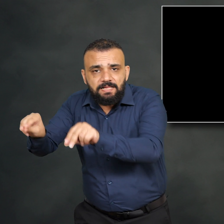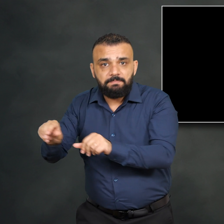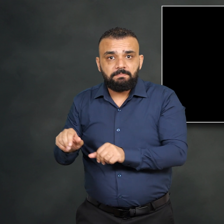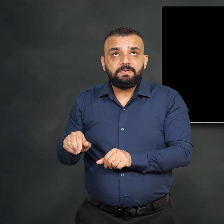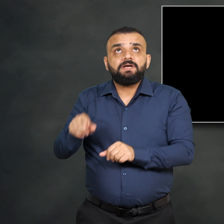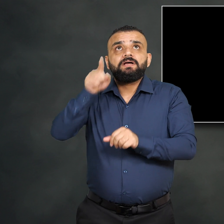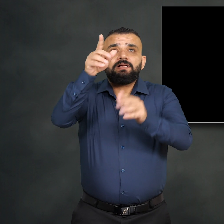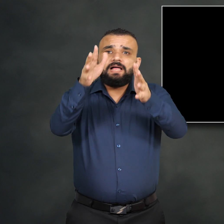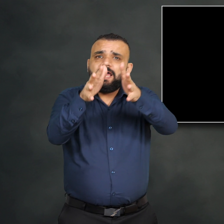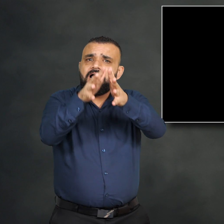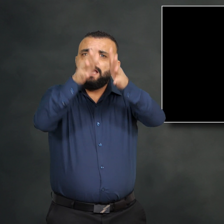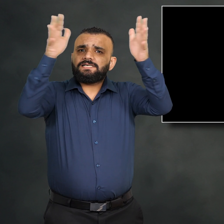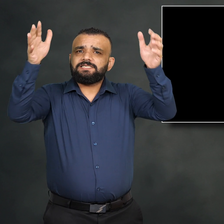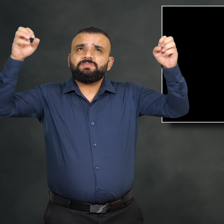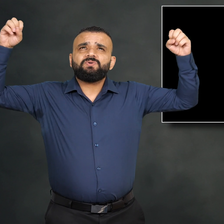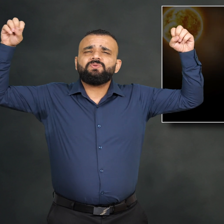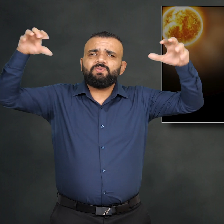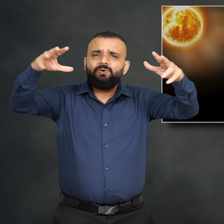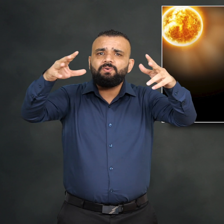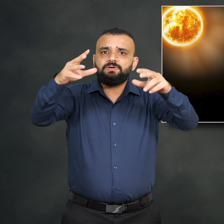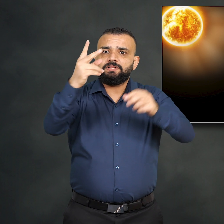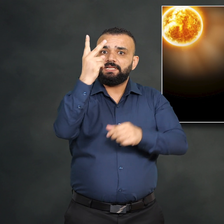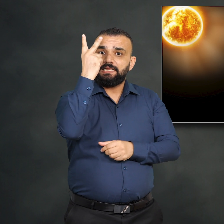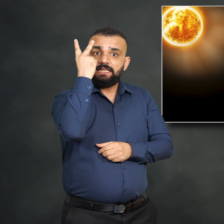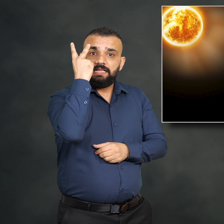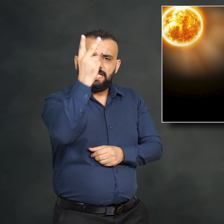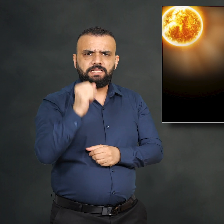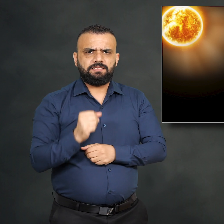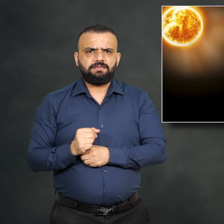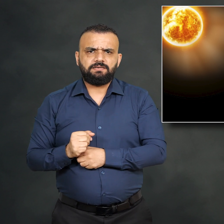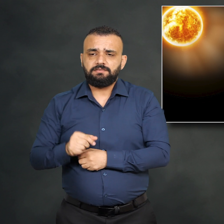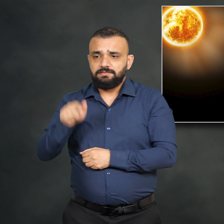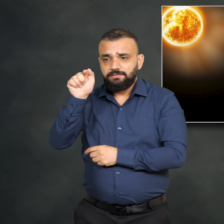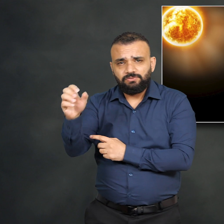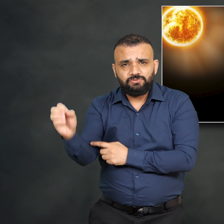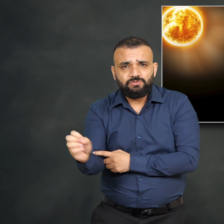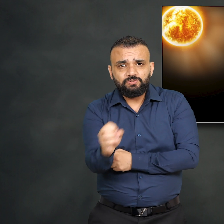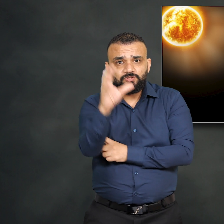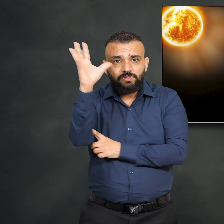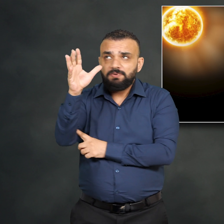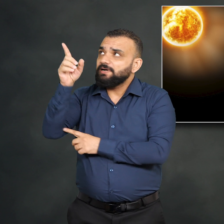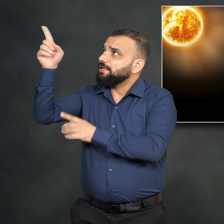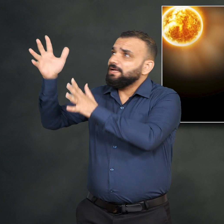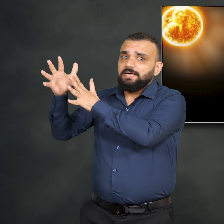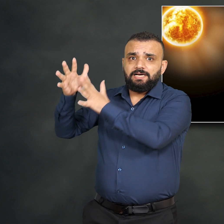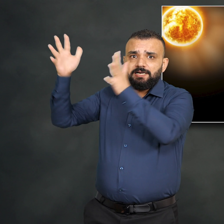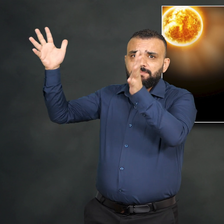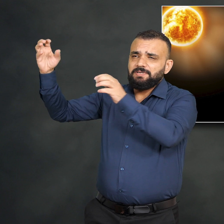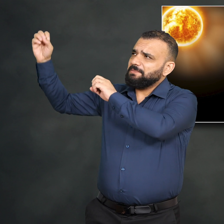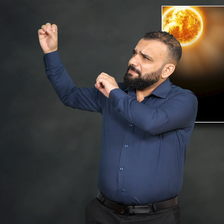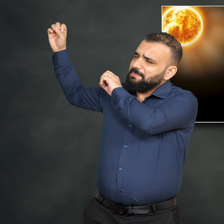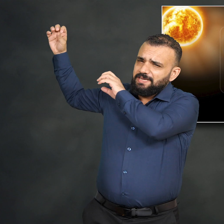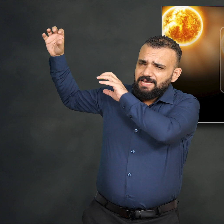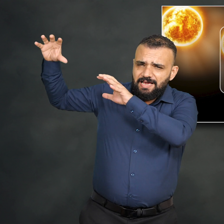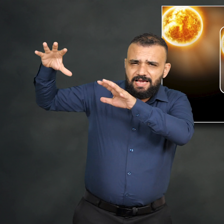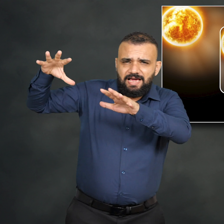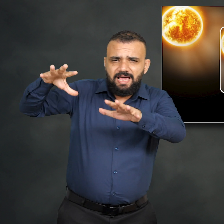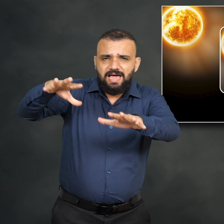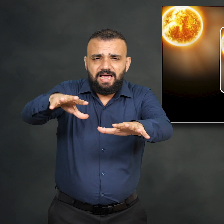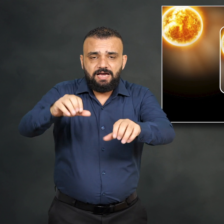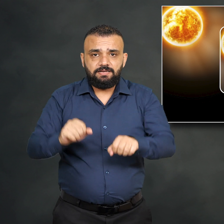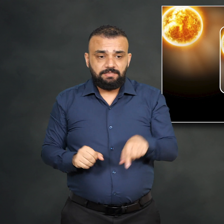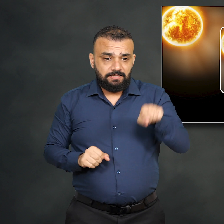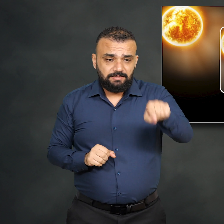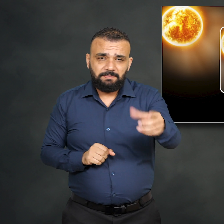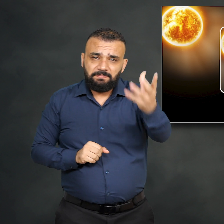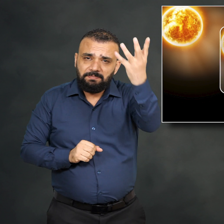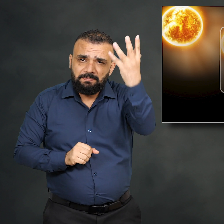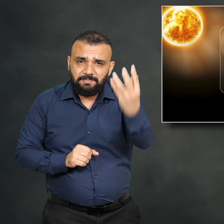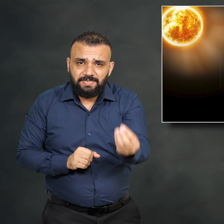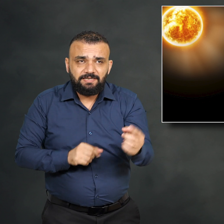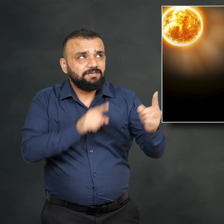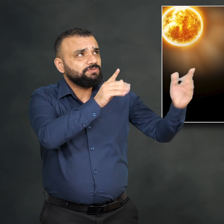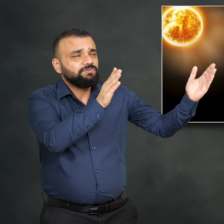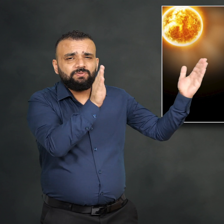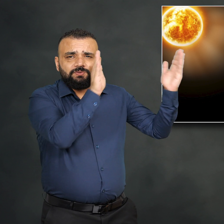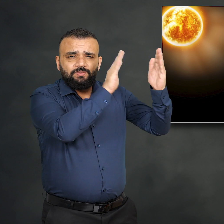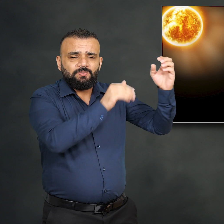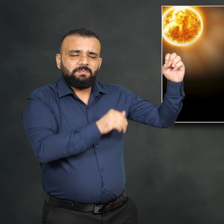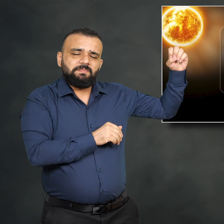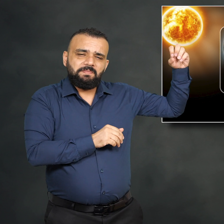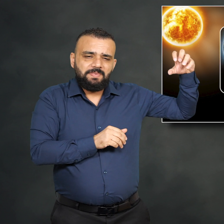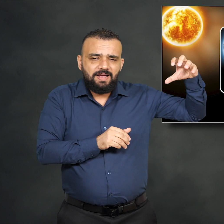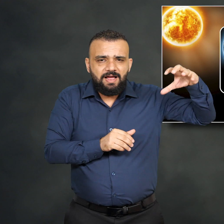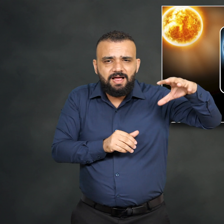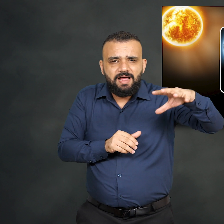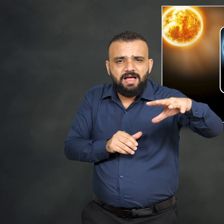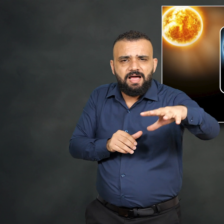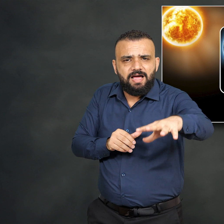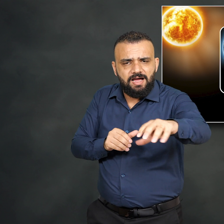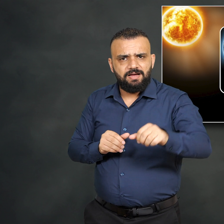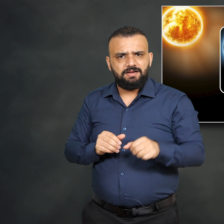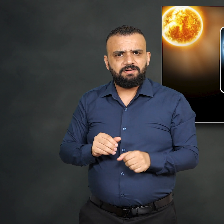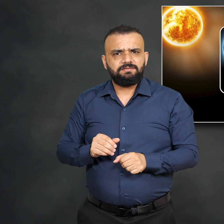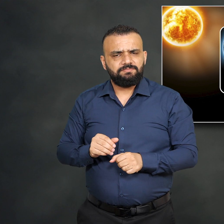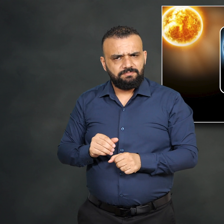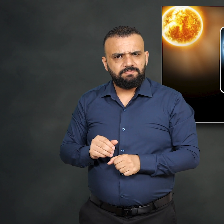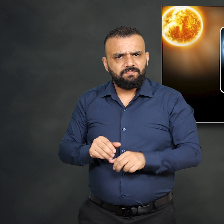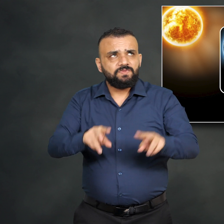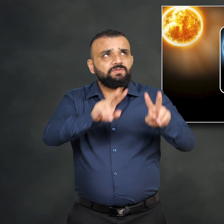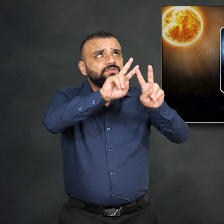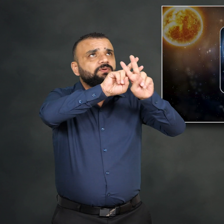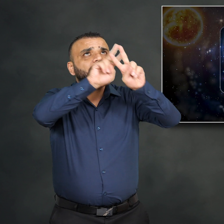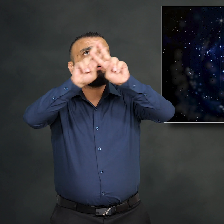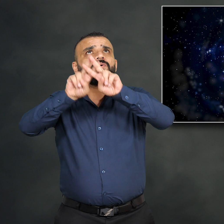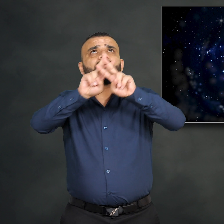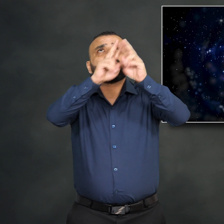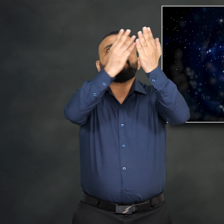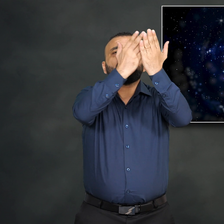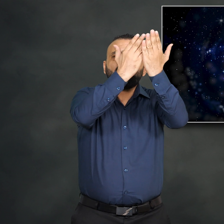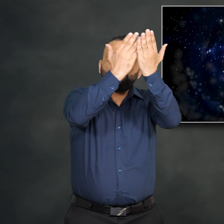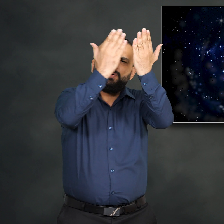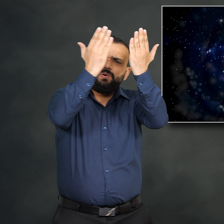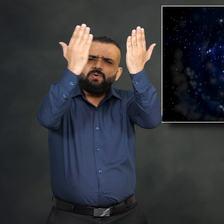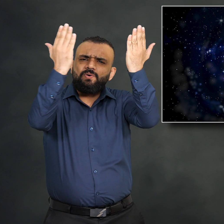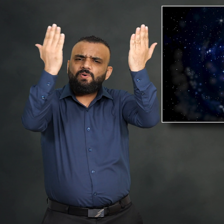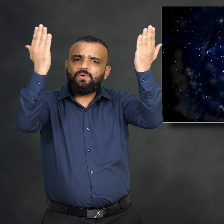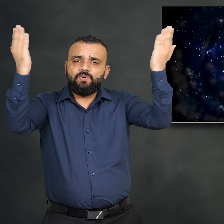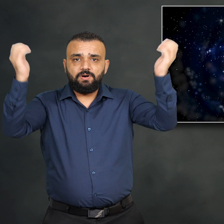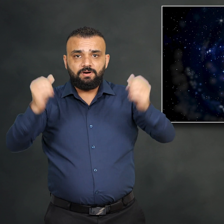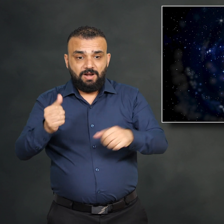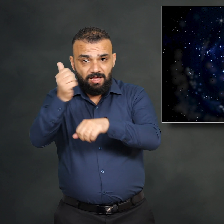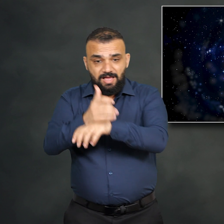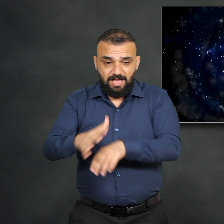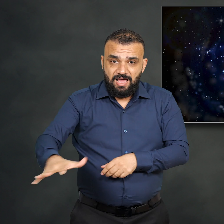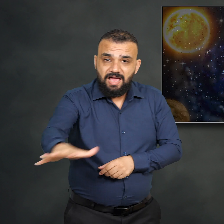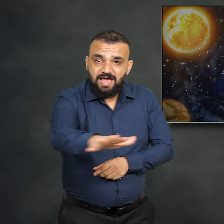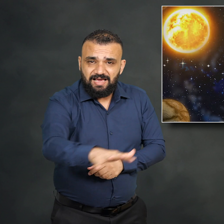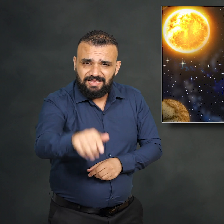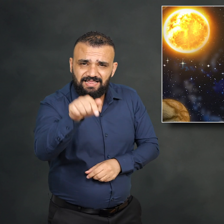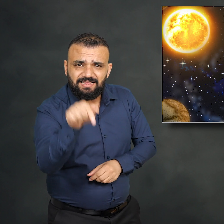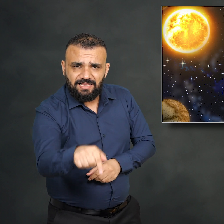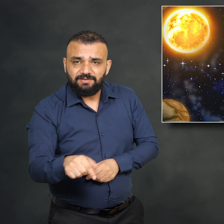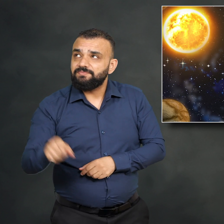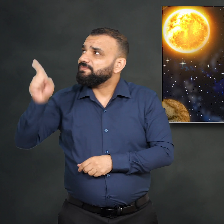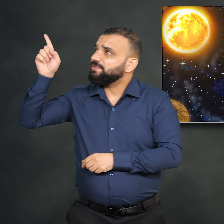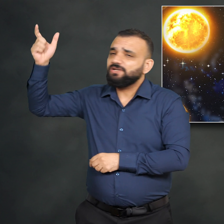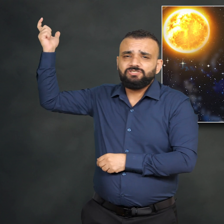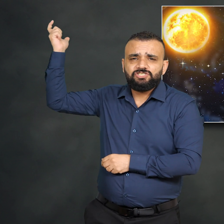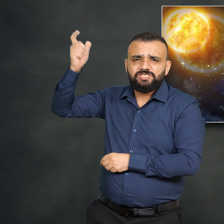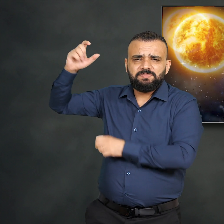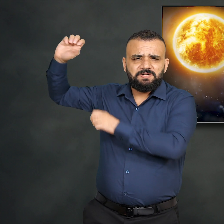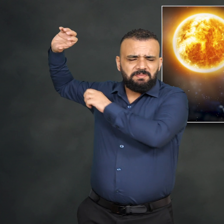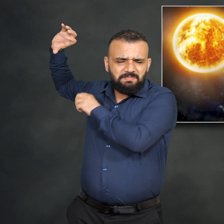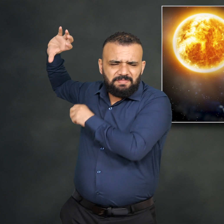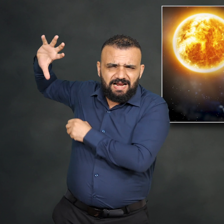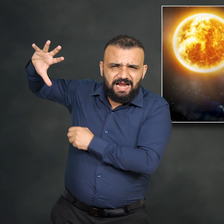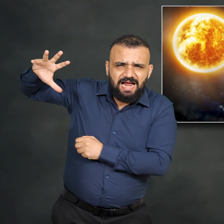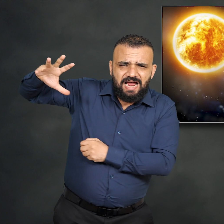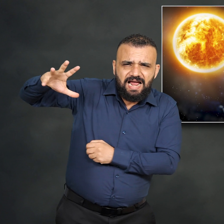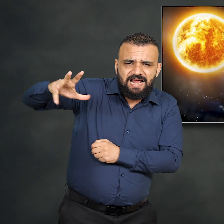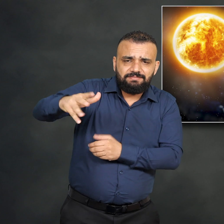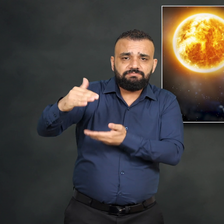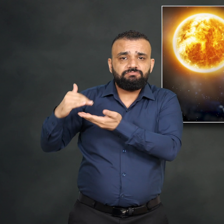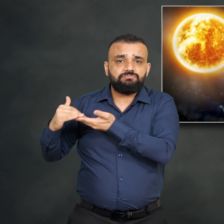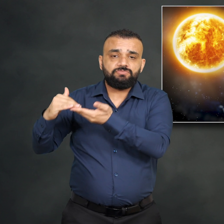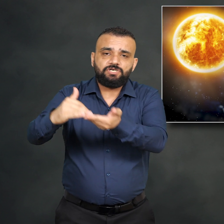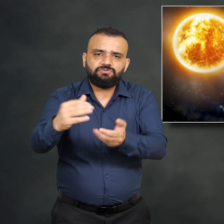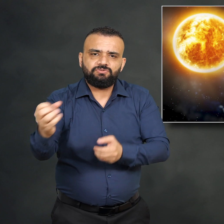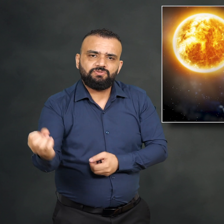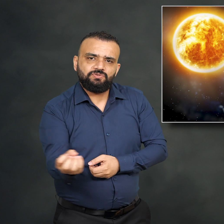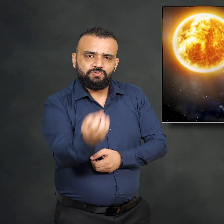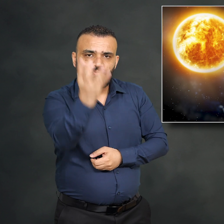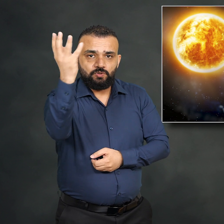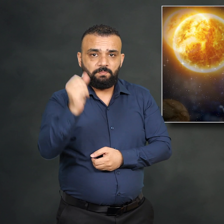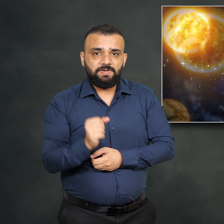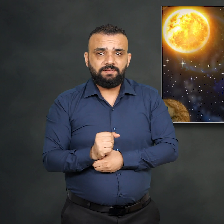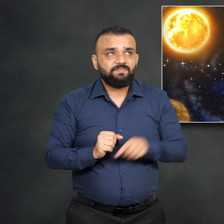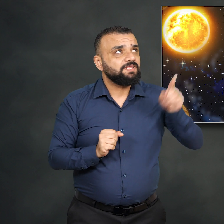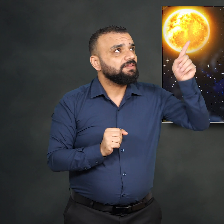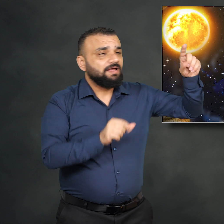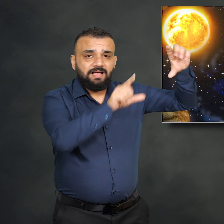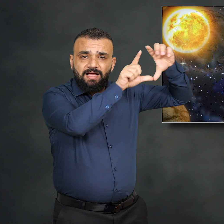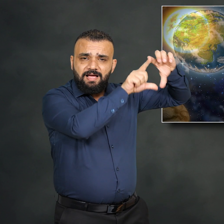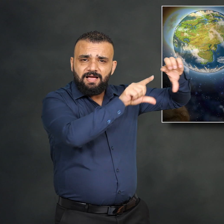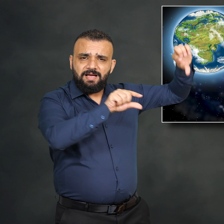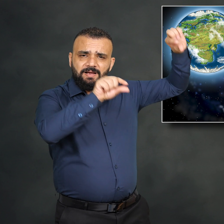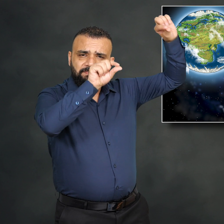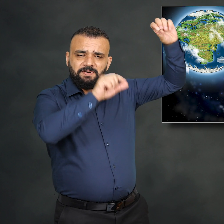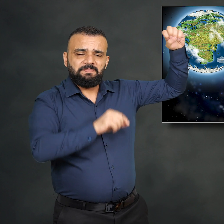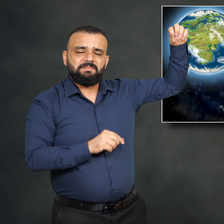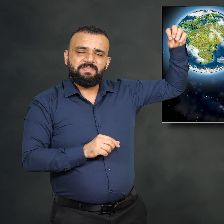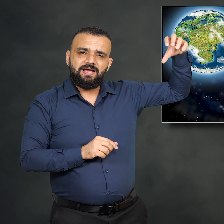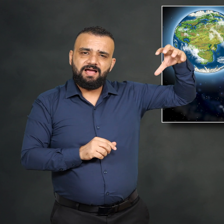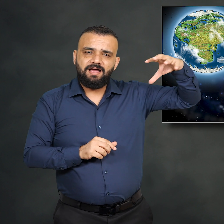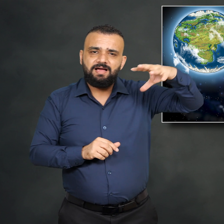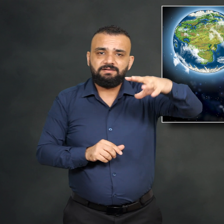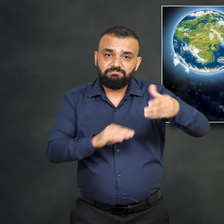God made two great lights: the greater light to rule the day and the lesser light to rule the night. And He made the stars as well.